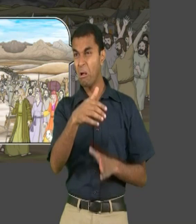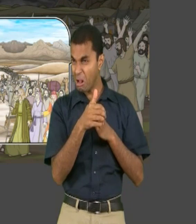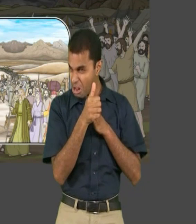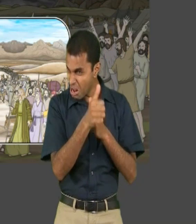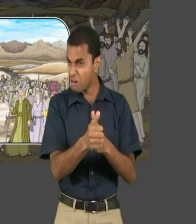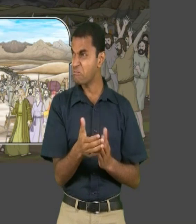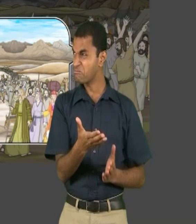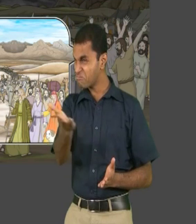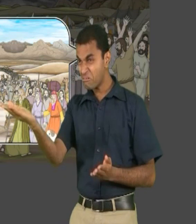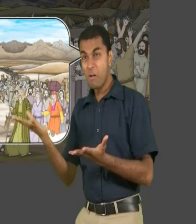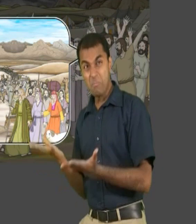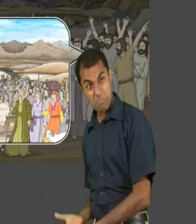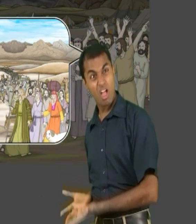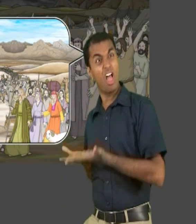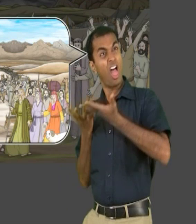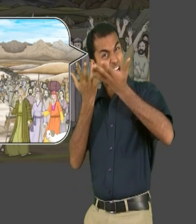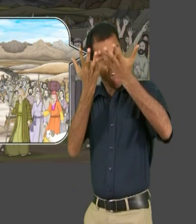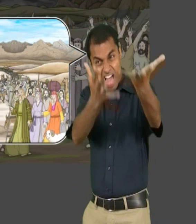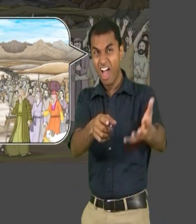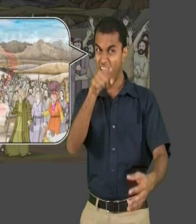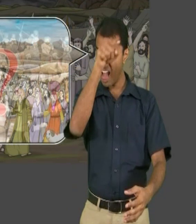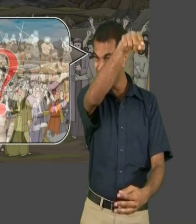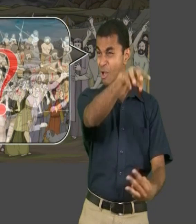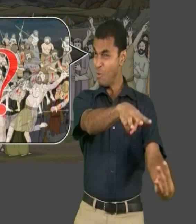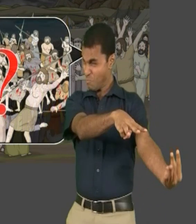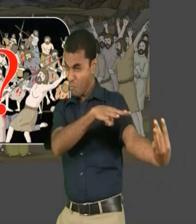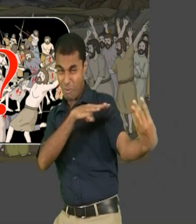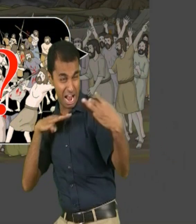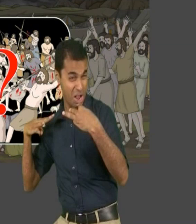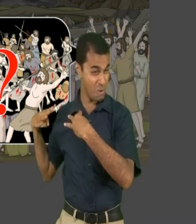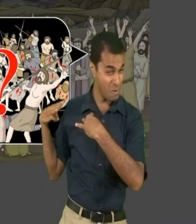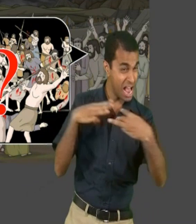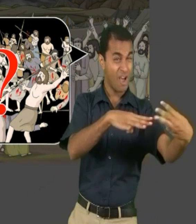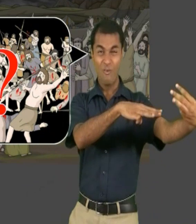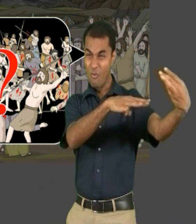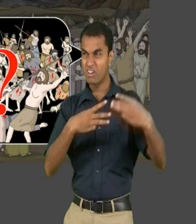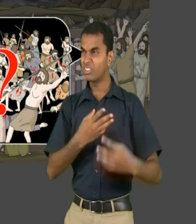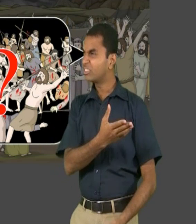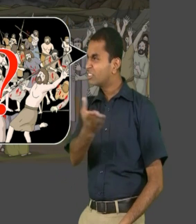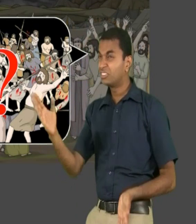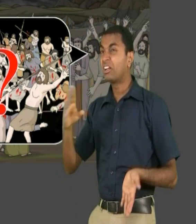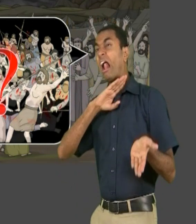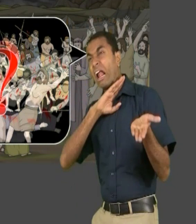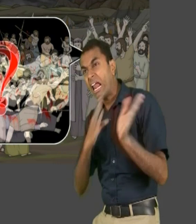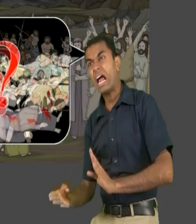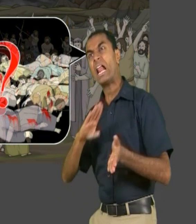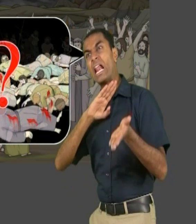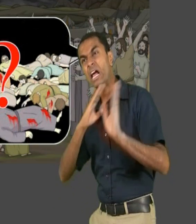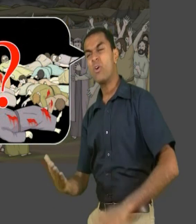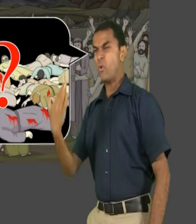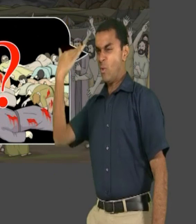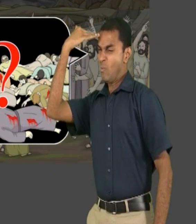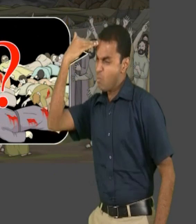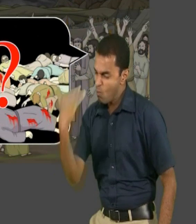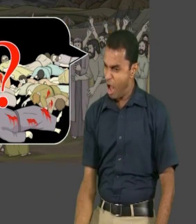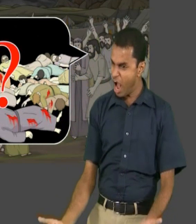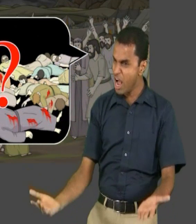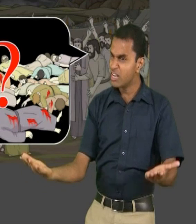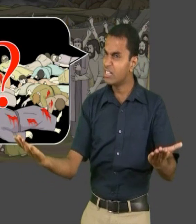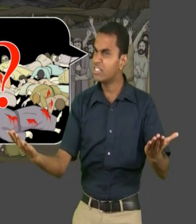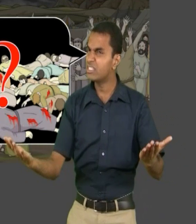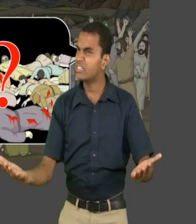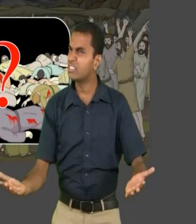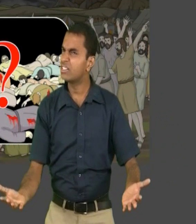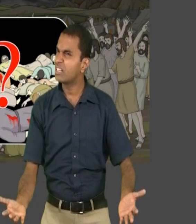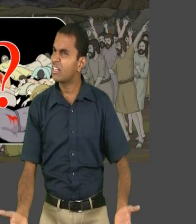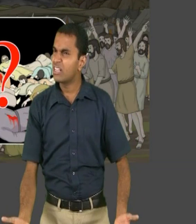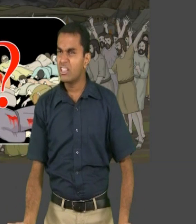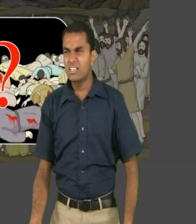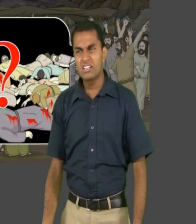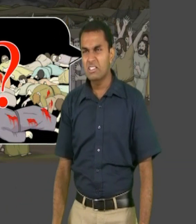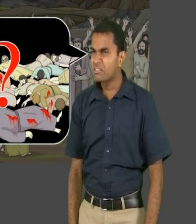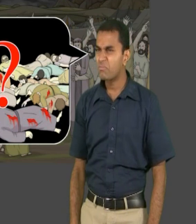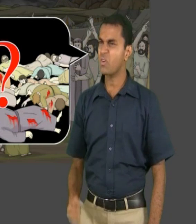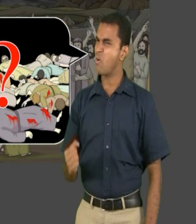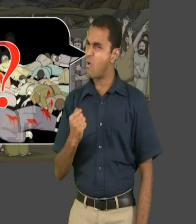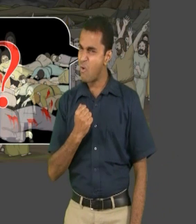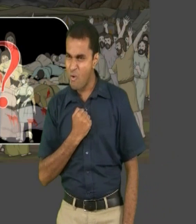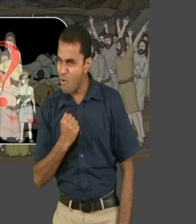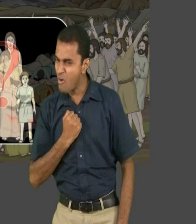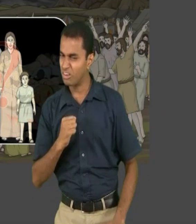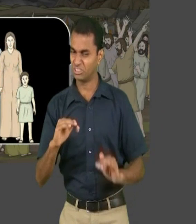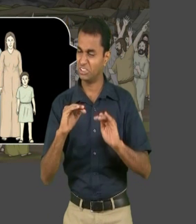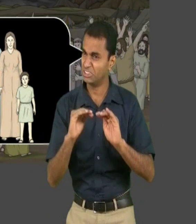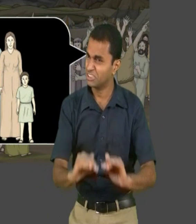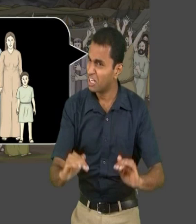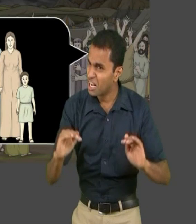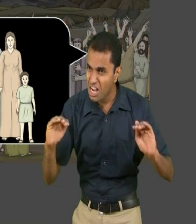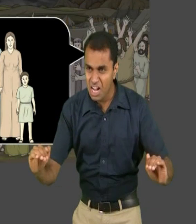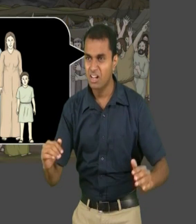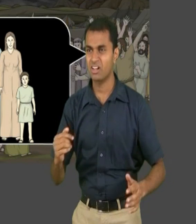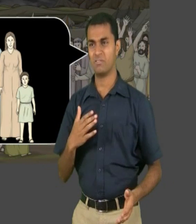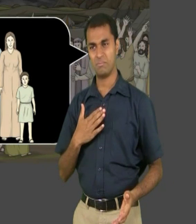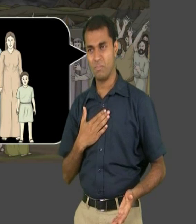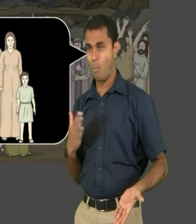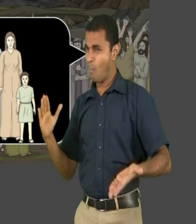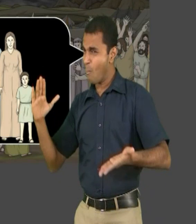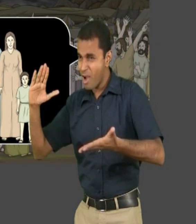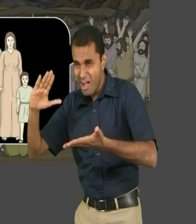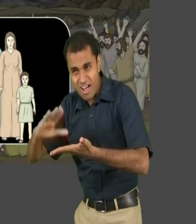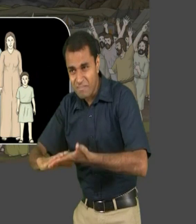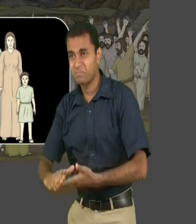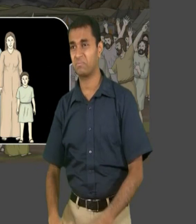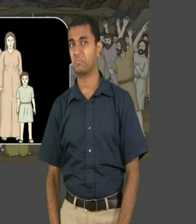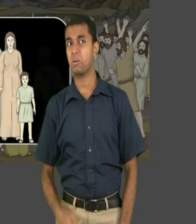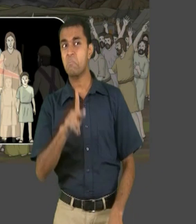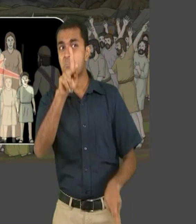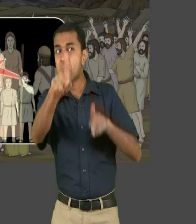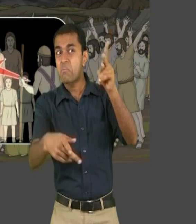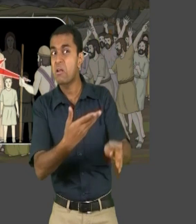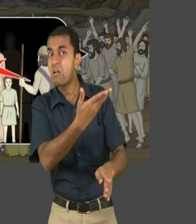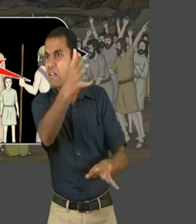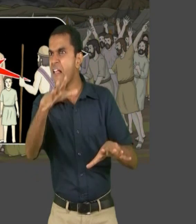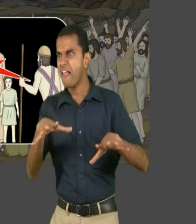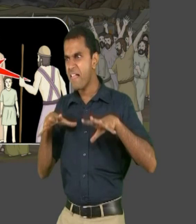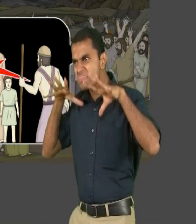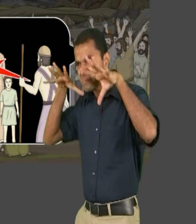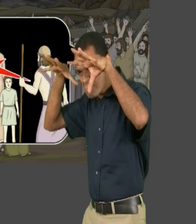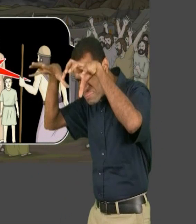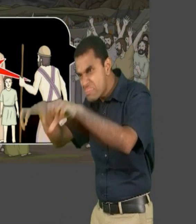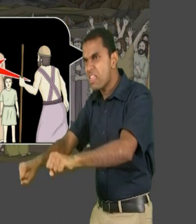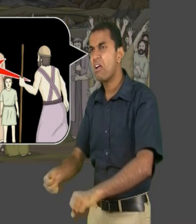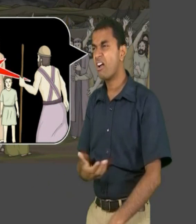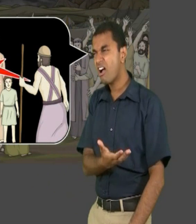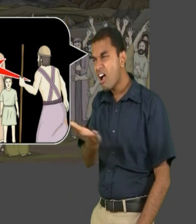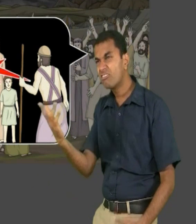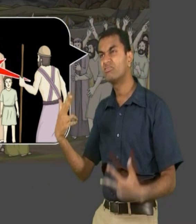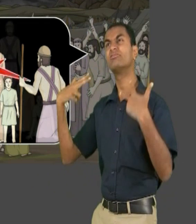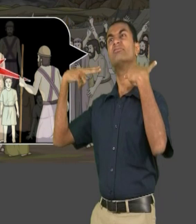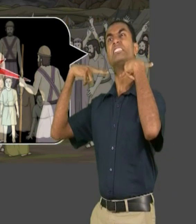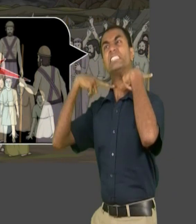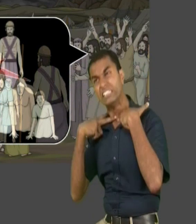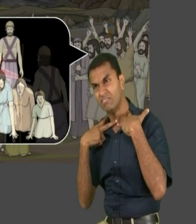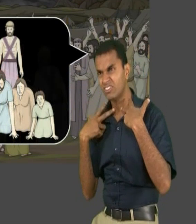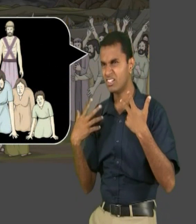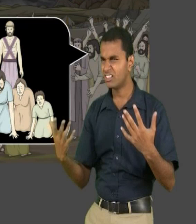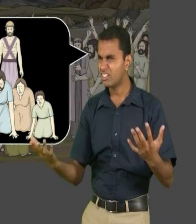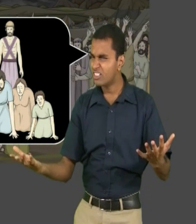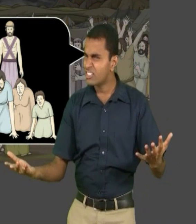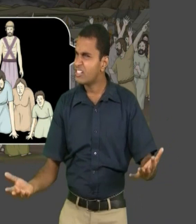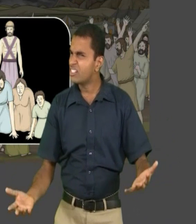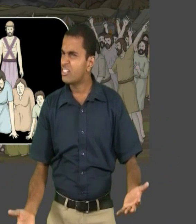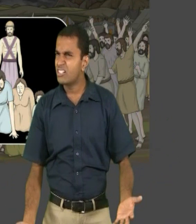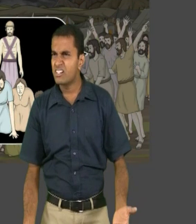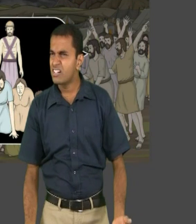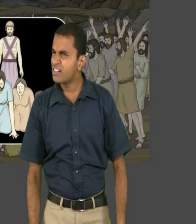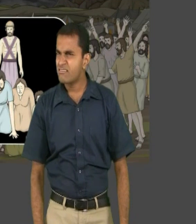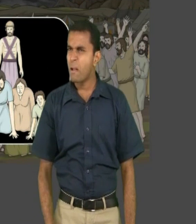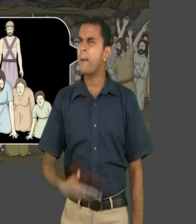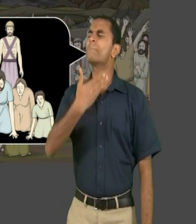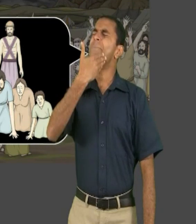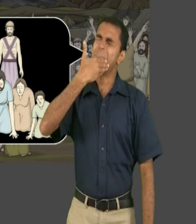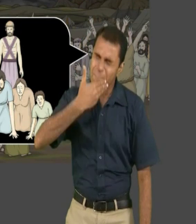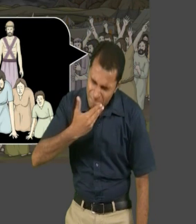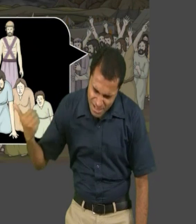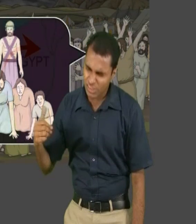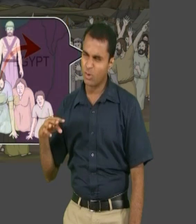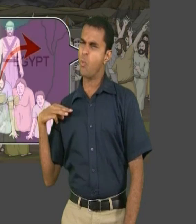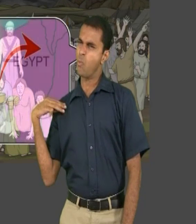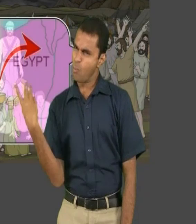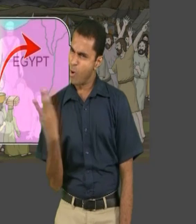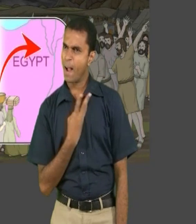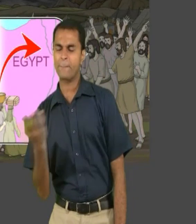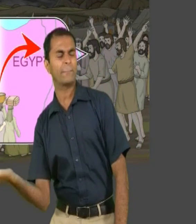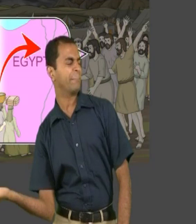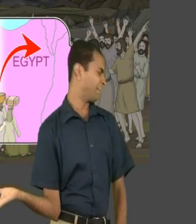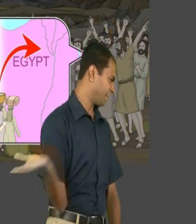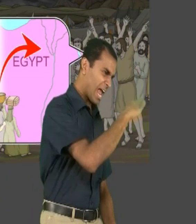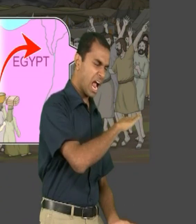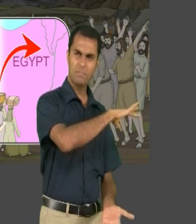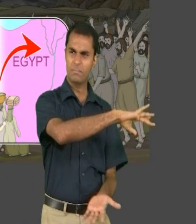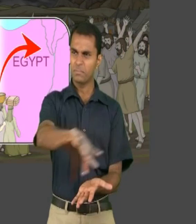Why is the LORD bringing us into this land to fall by the sword? Our wives and children will become plunder.